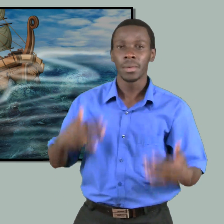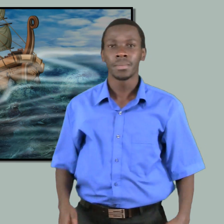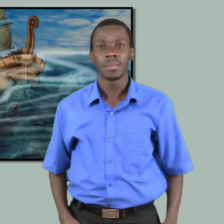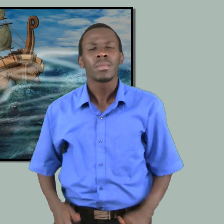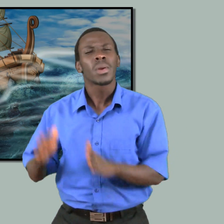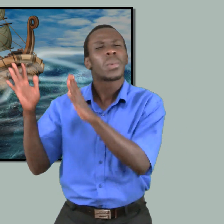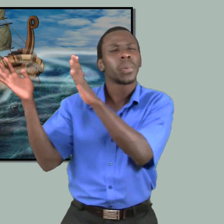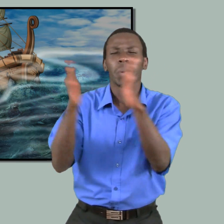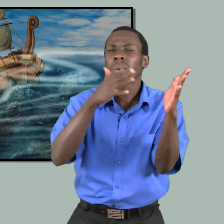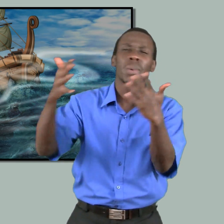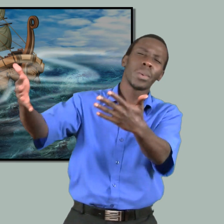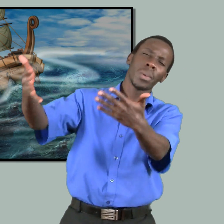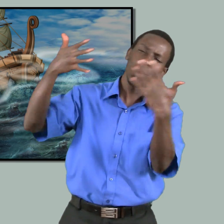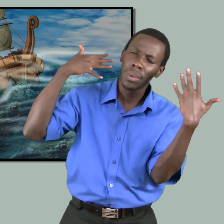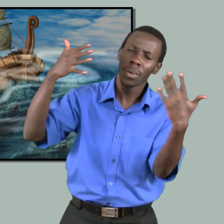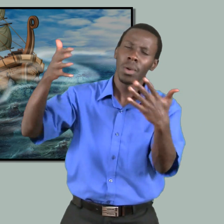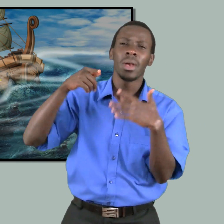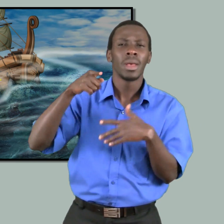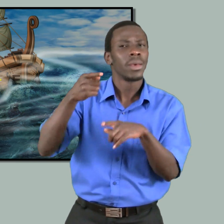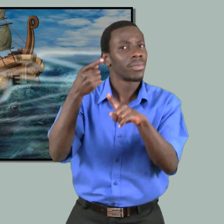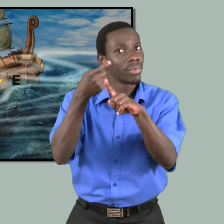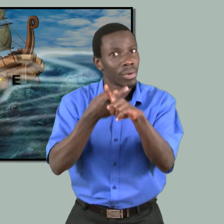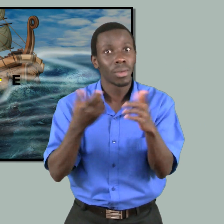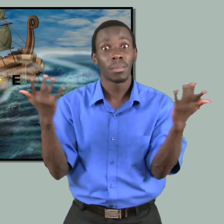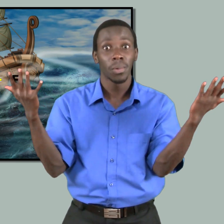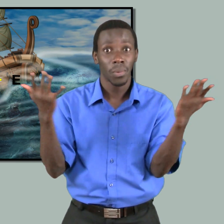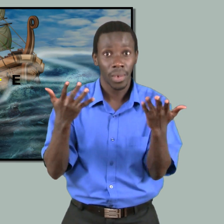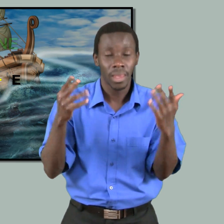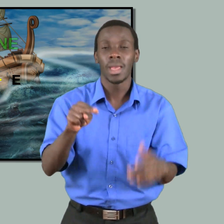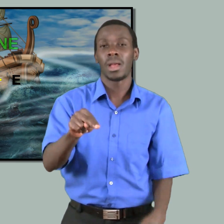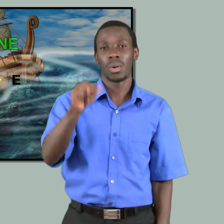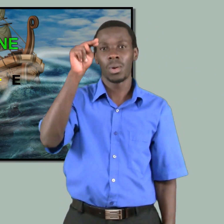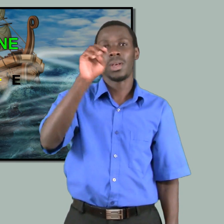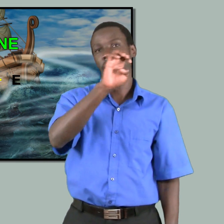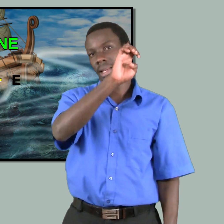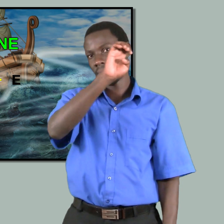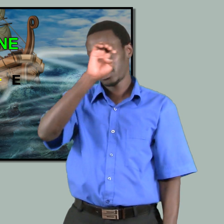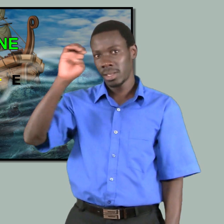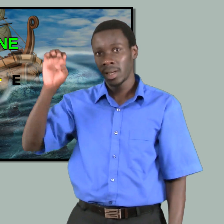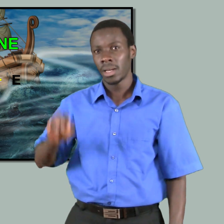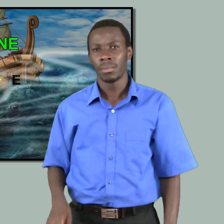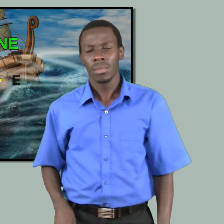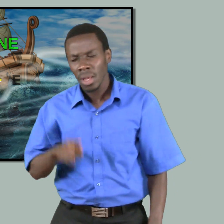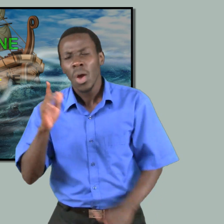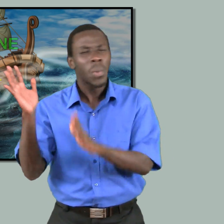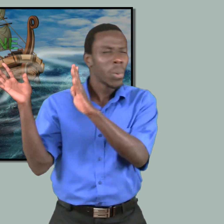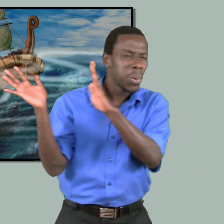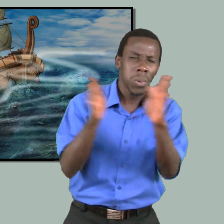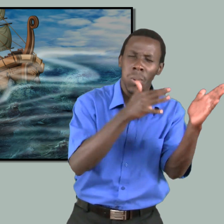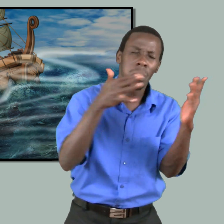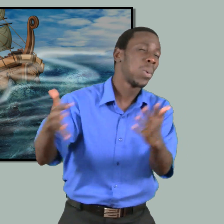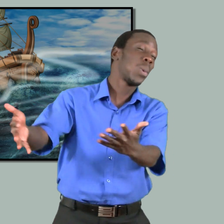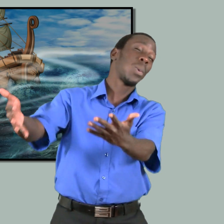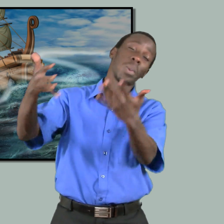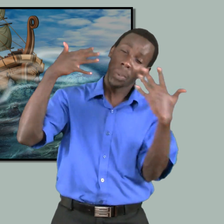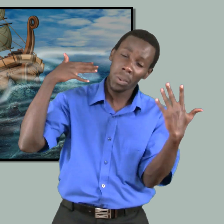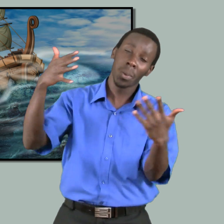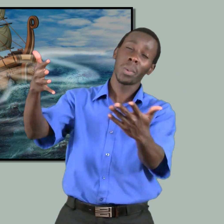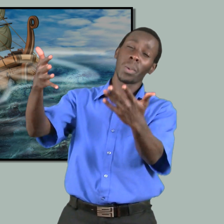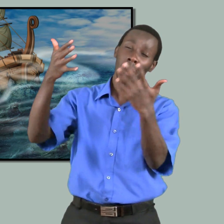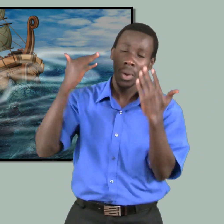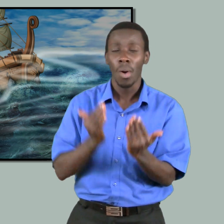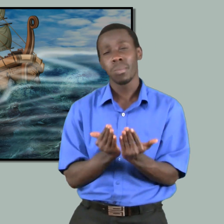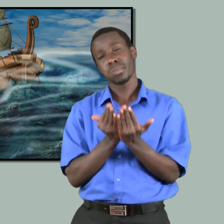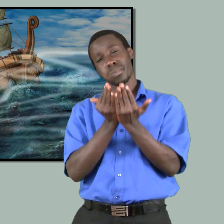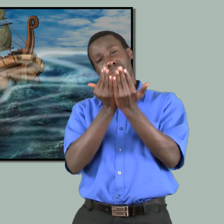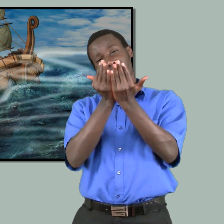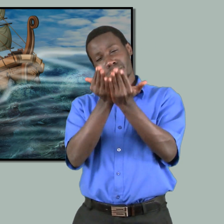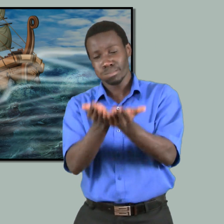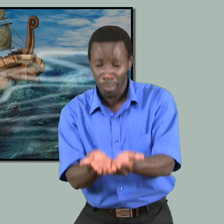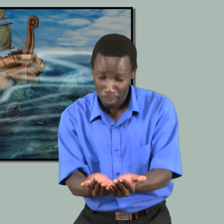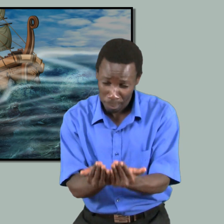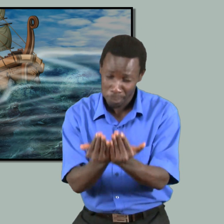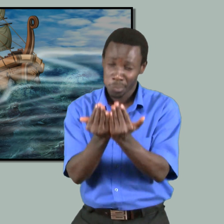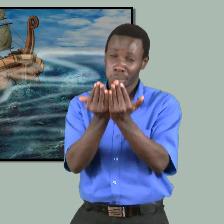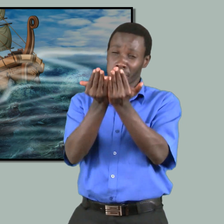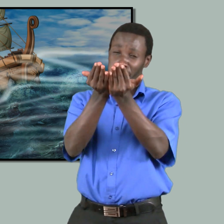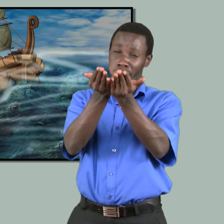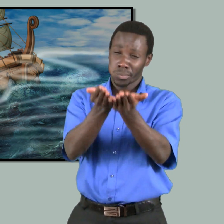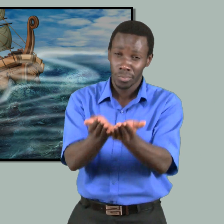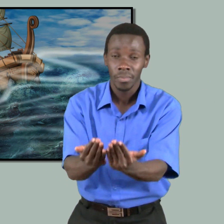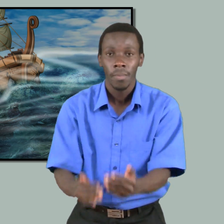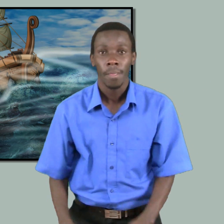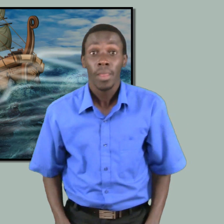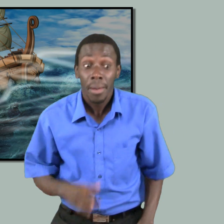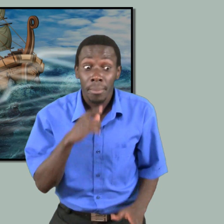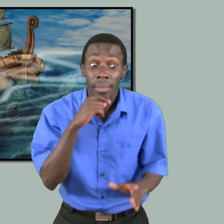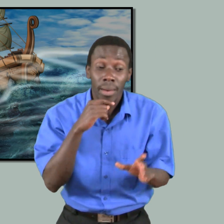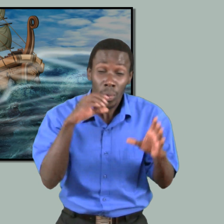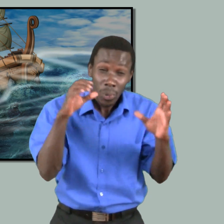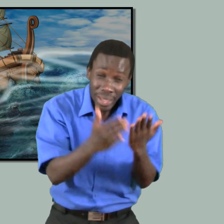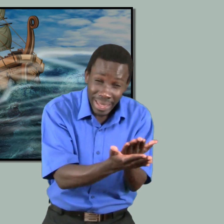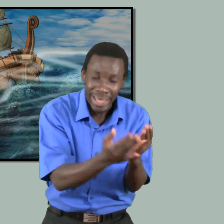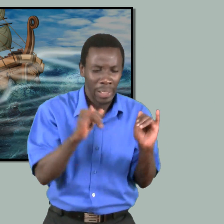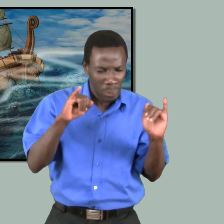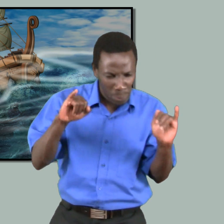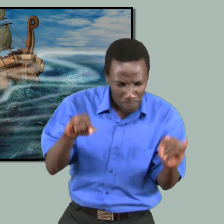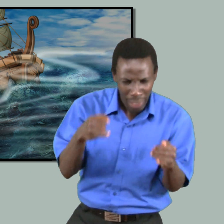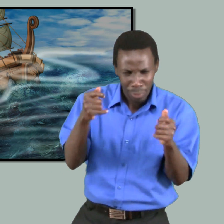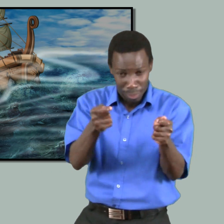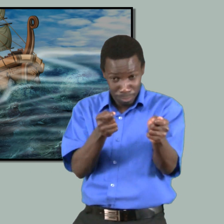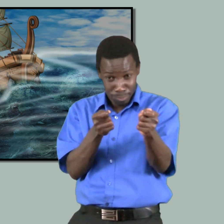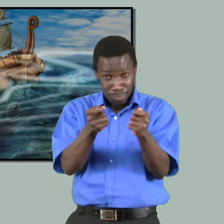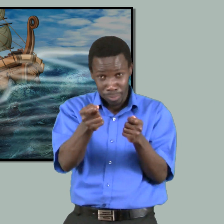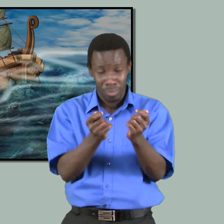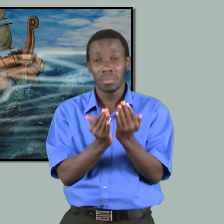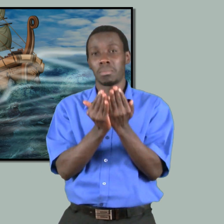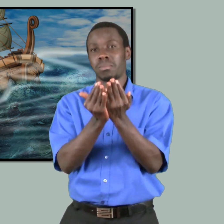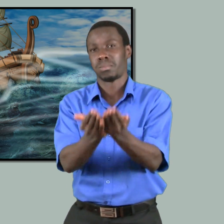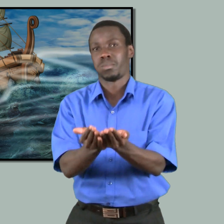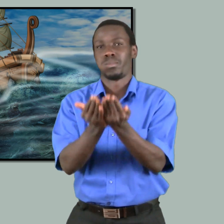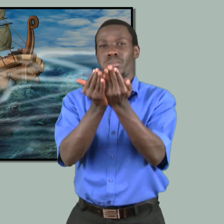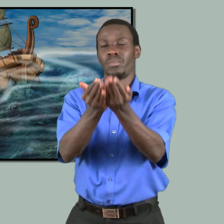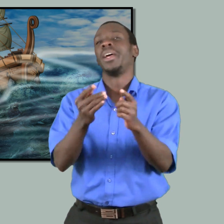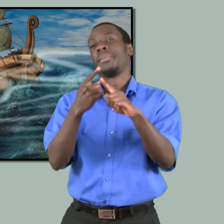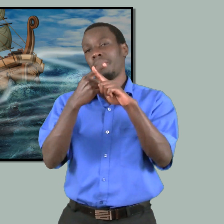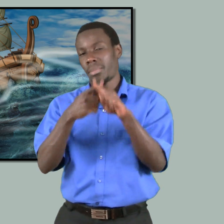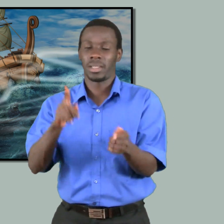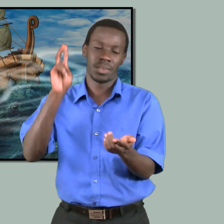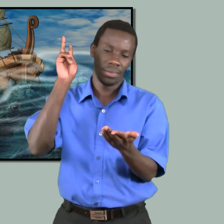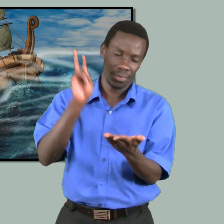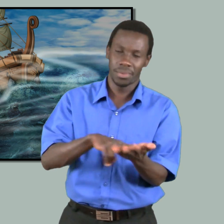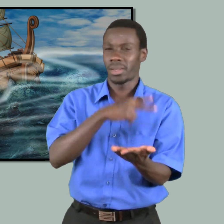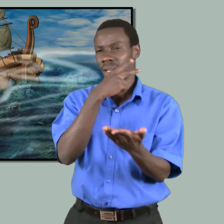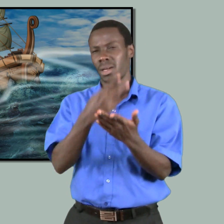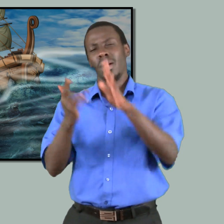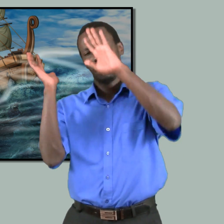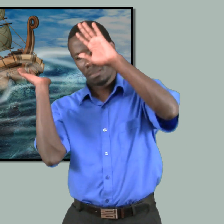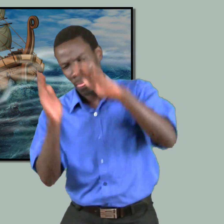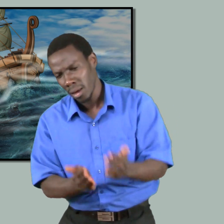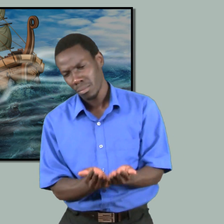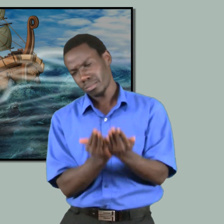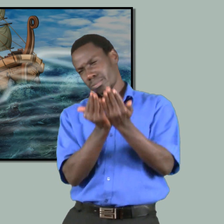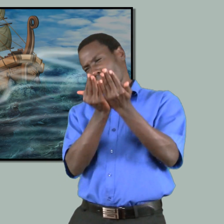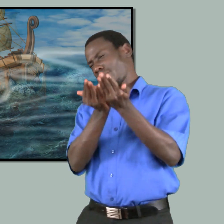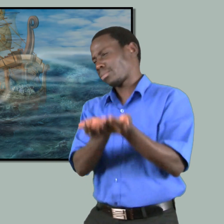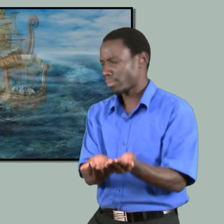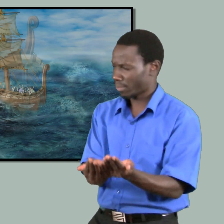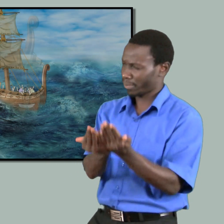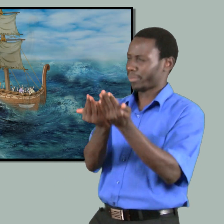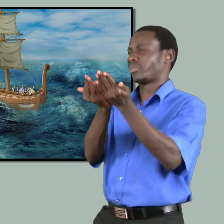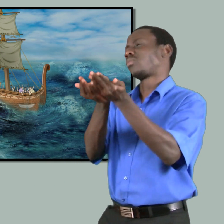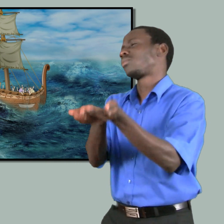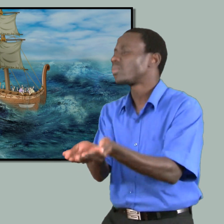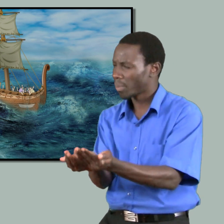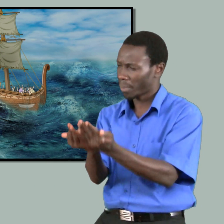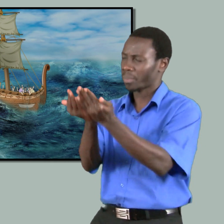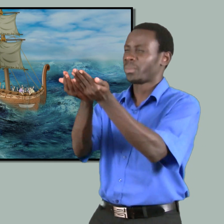But it was not long before a cyclone called the Northeaster swept down across the island.